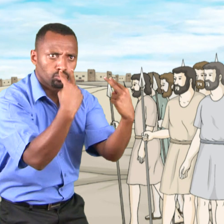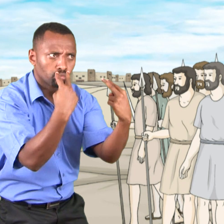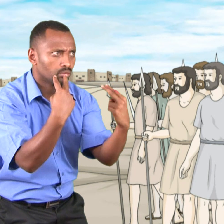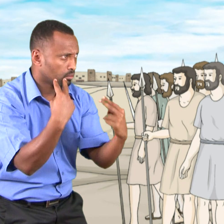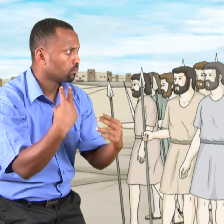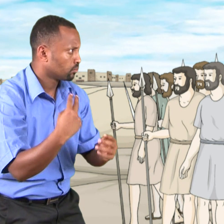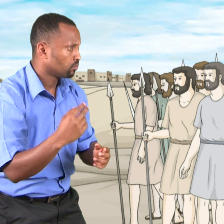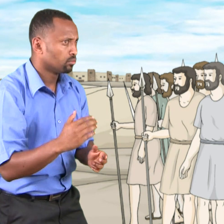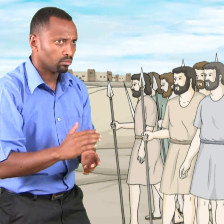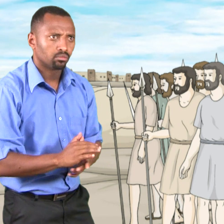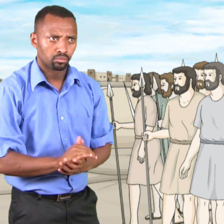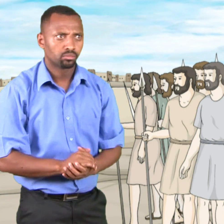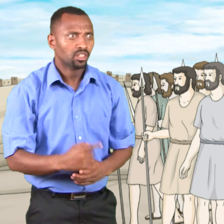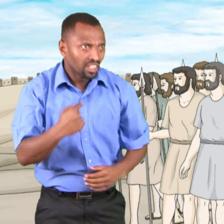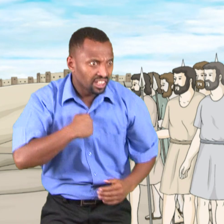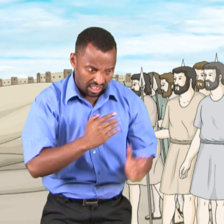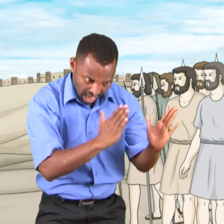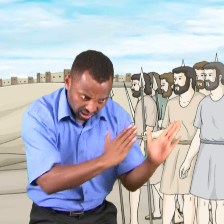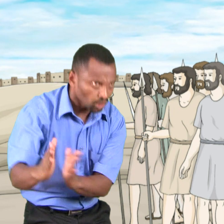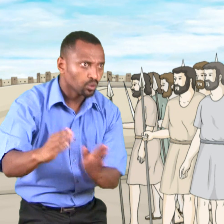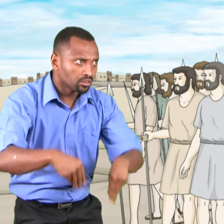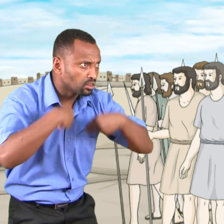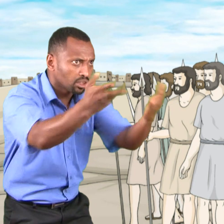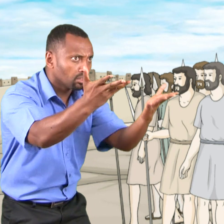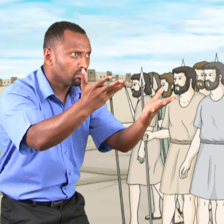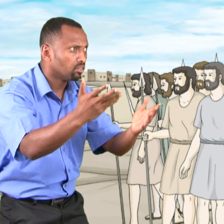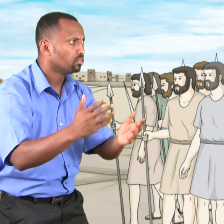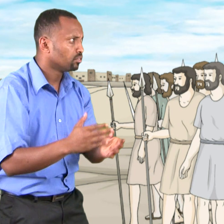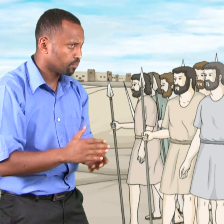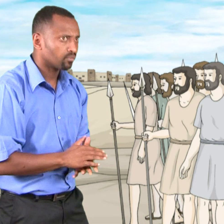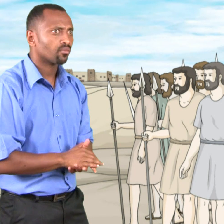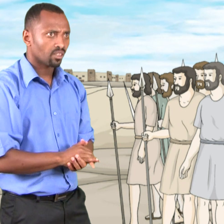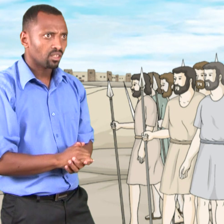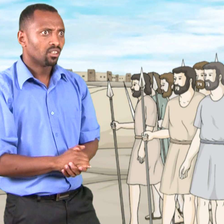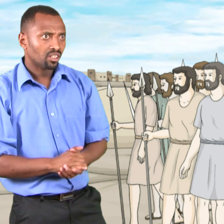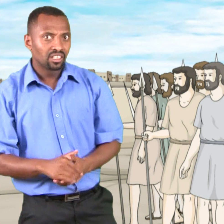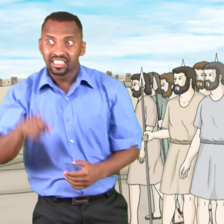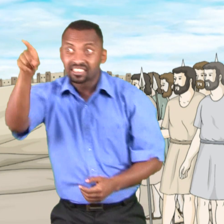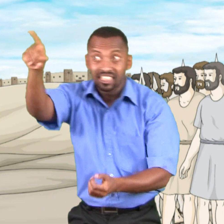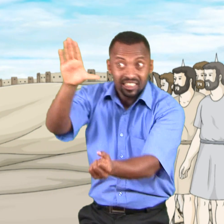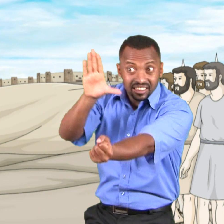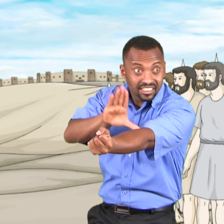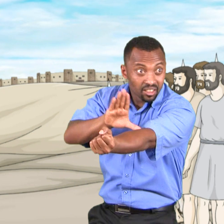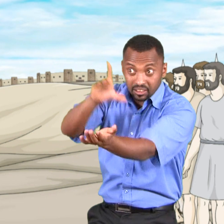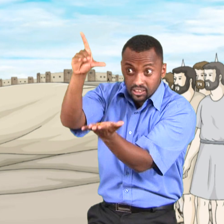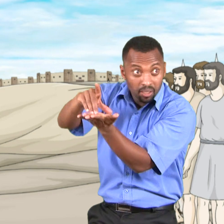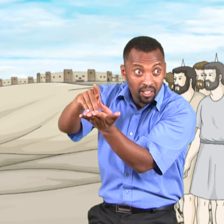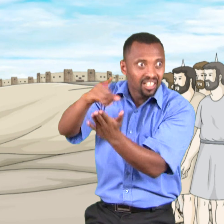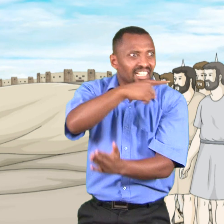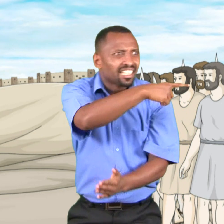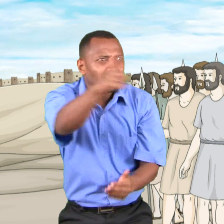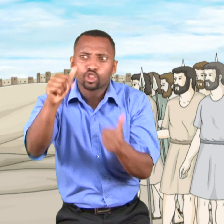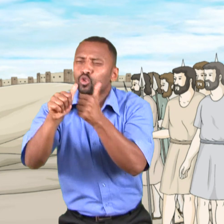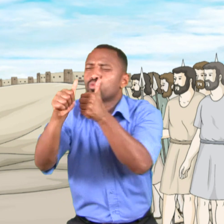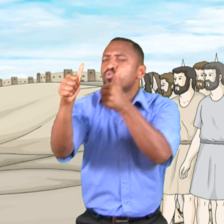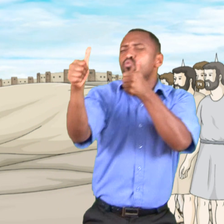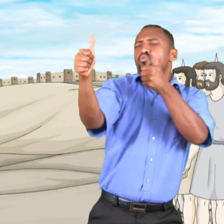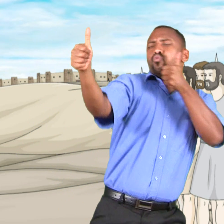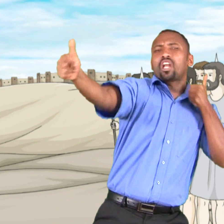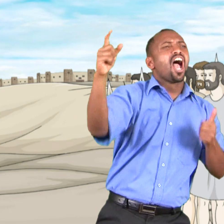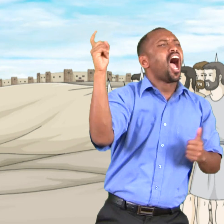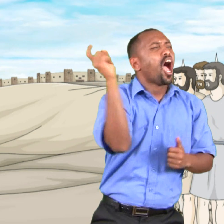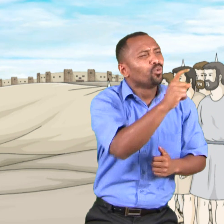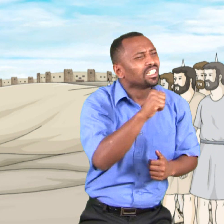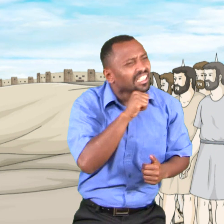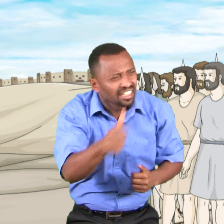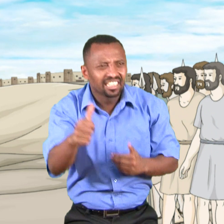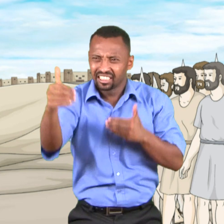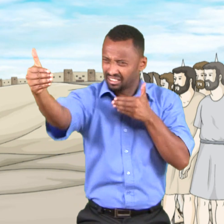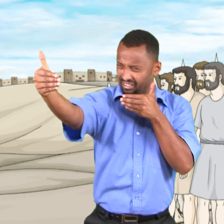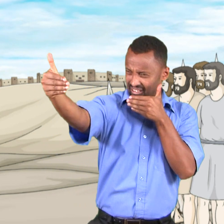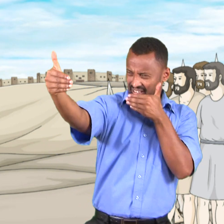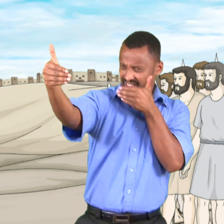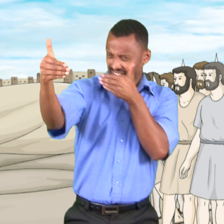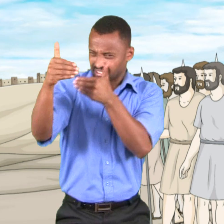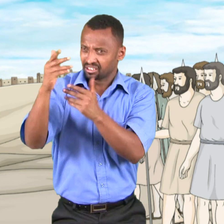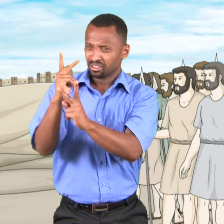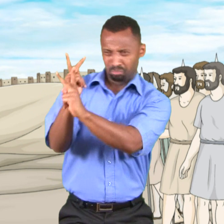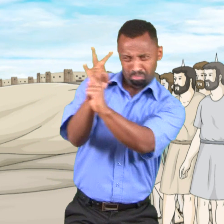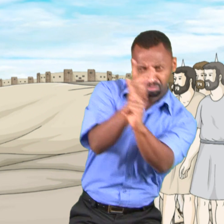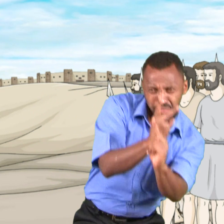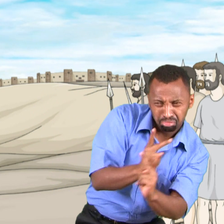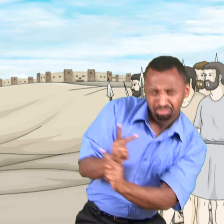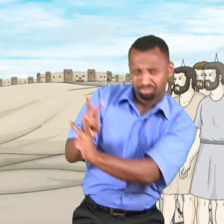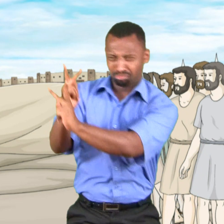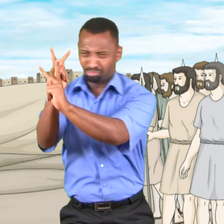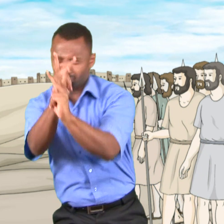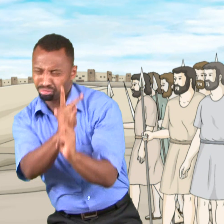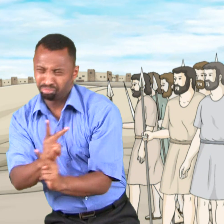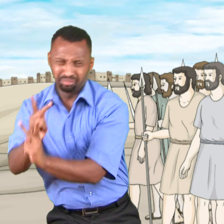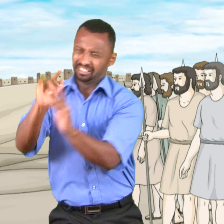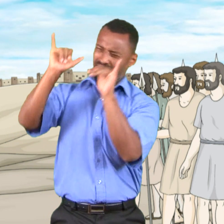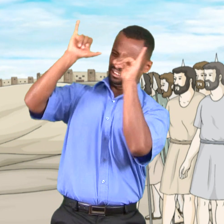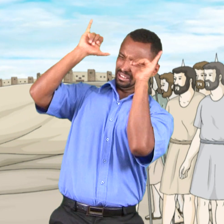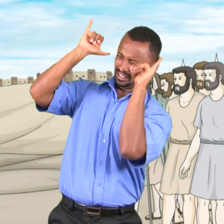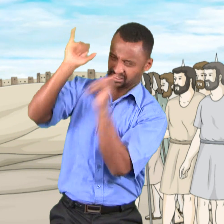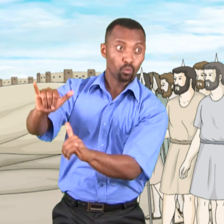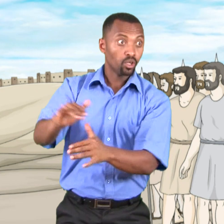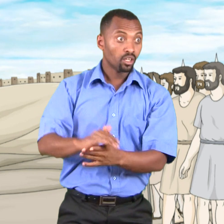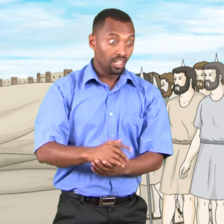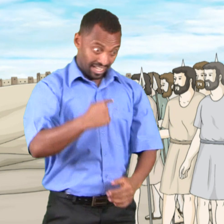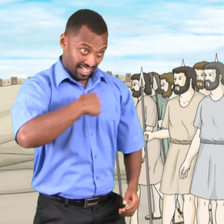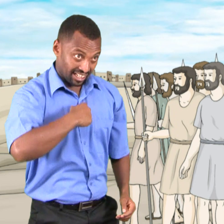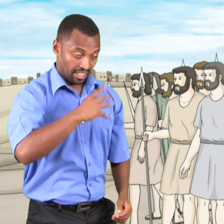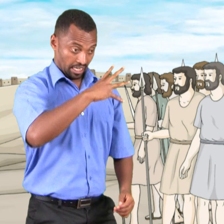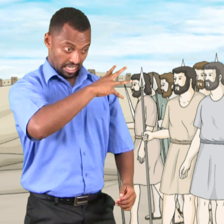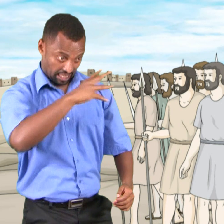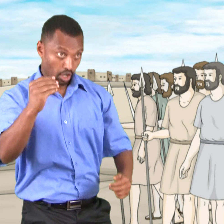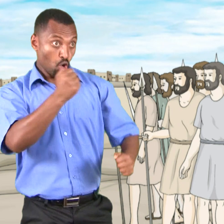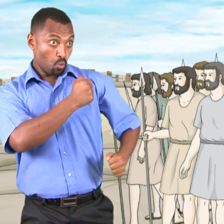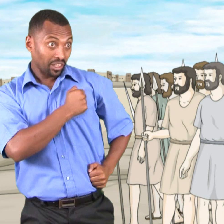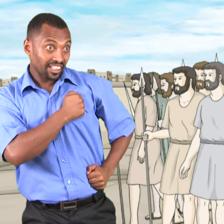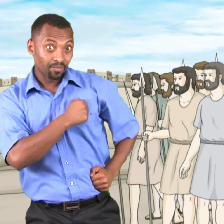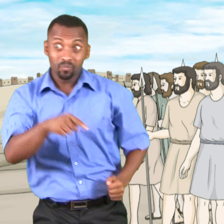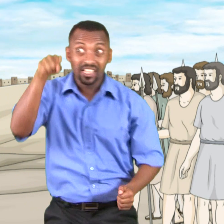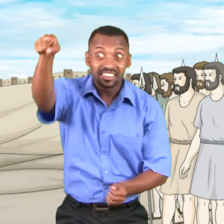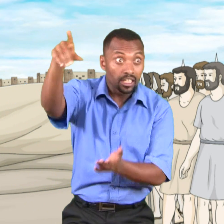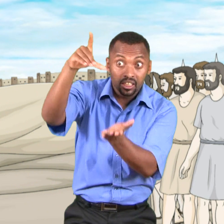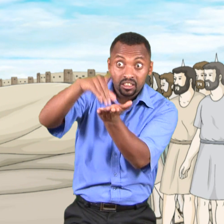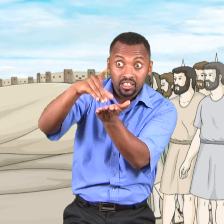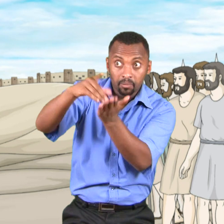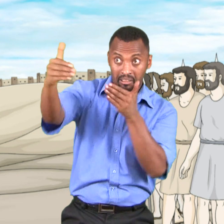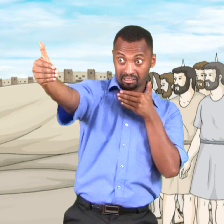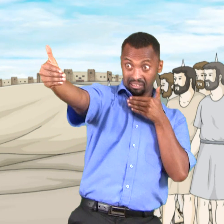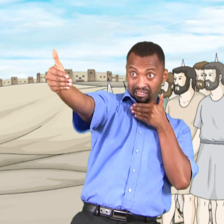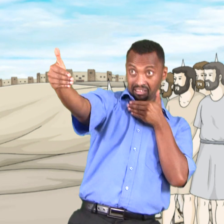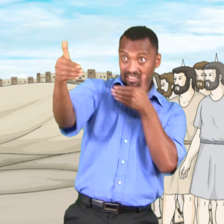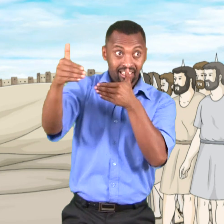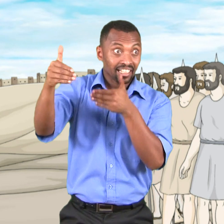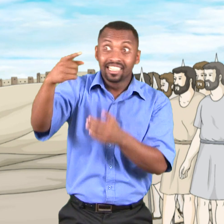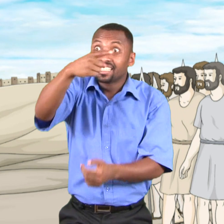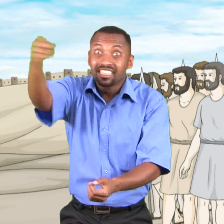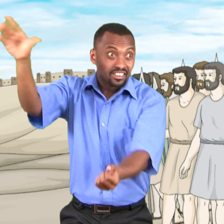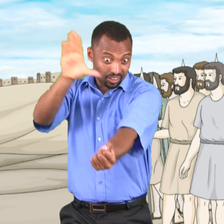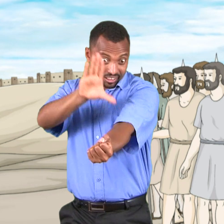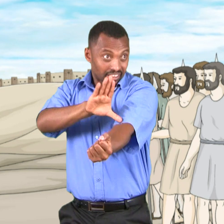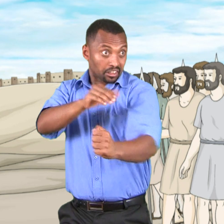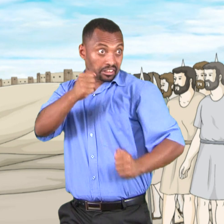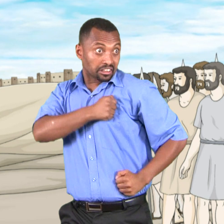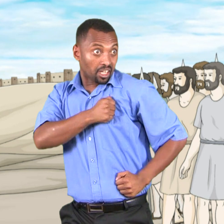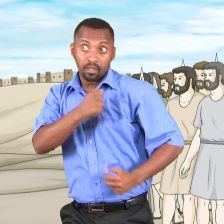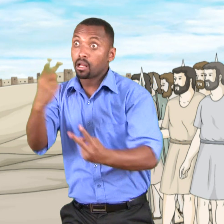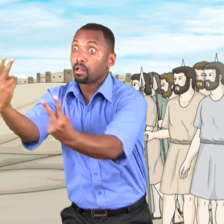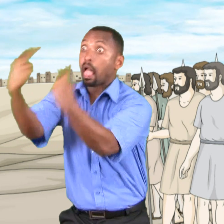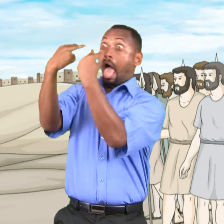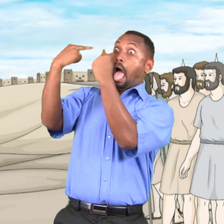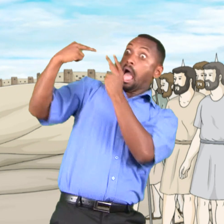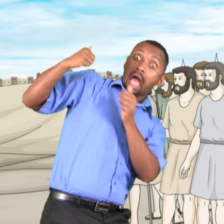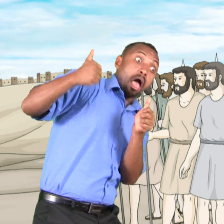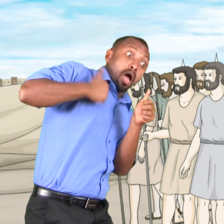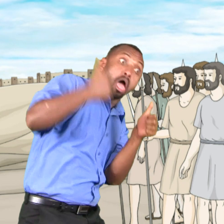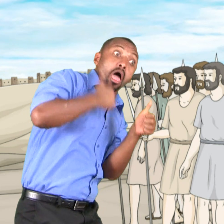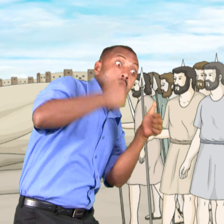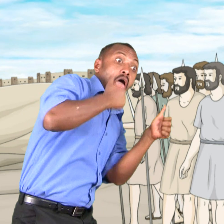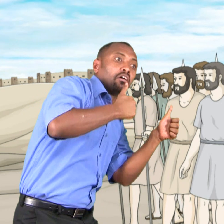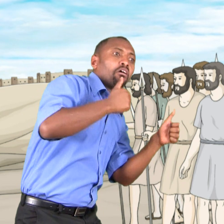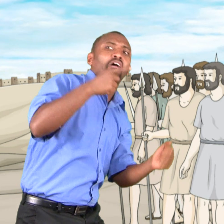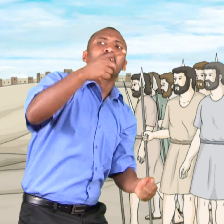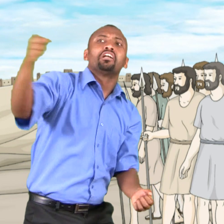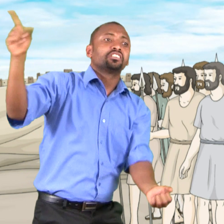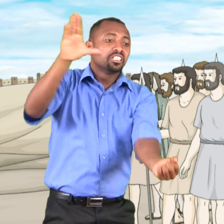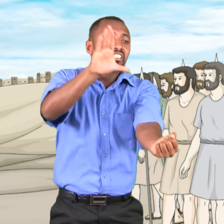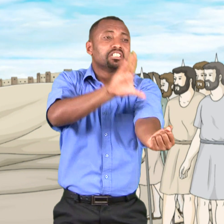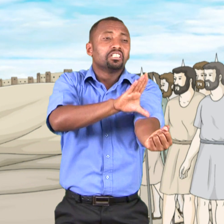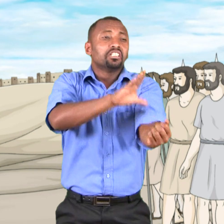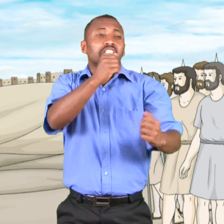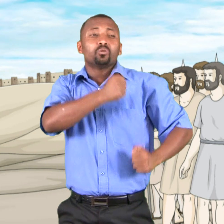When they come out against us as they did the first time, we will flee from them. They will pursue us until we have drawn them away from the city, for they will say, ‘The Israelites are running away from us as they did before.’